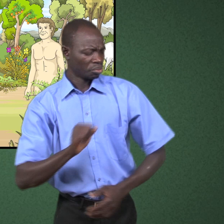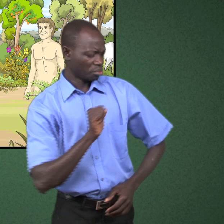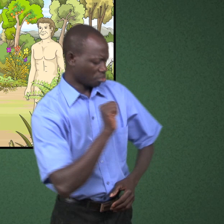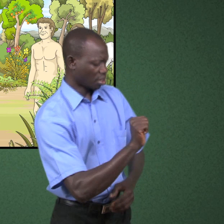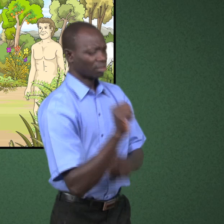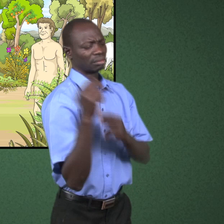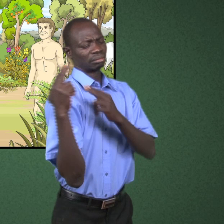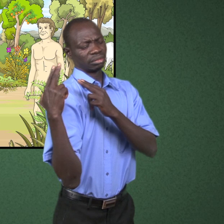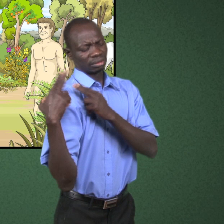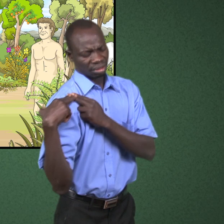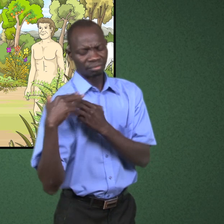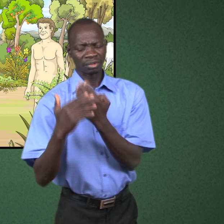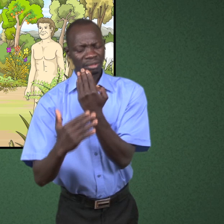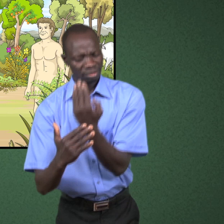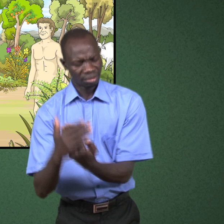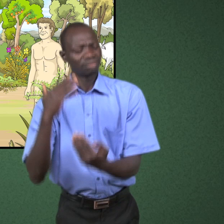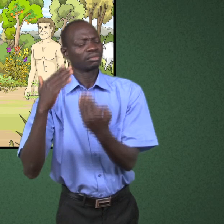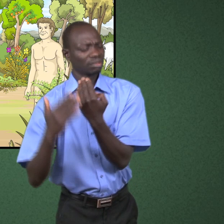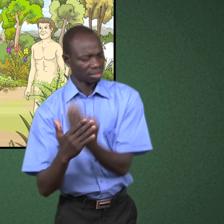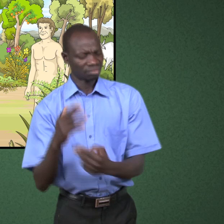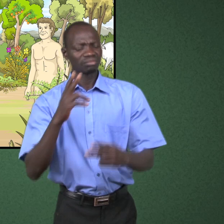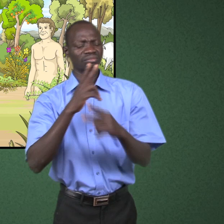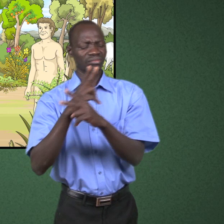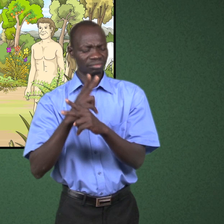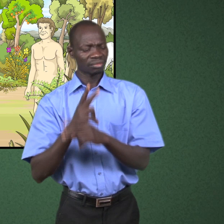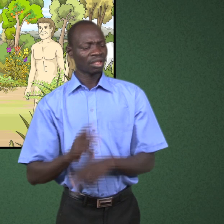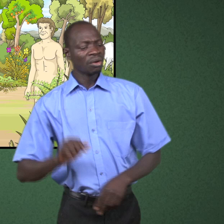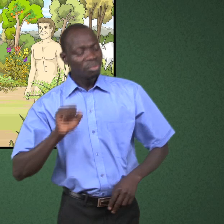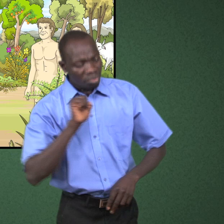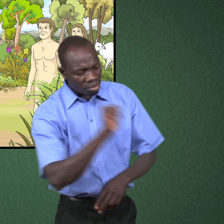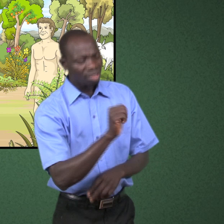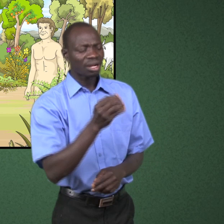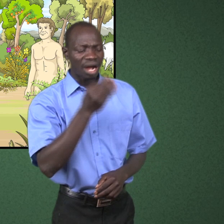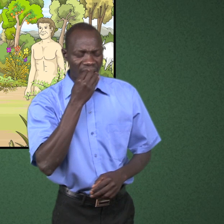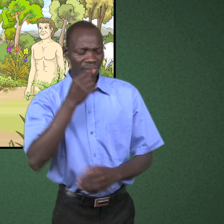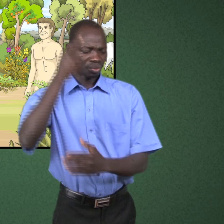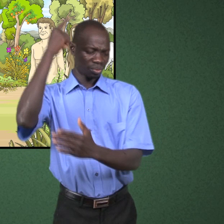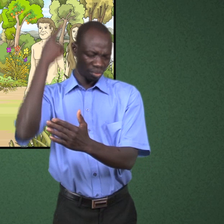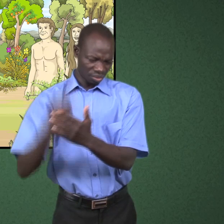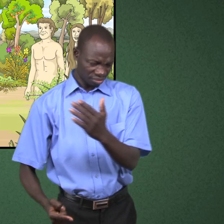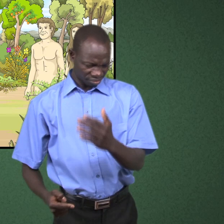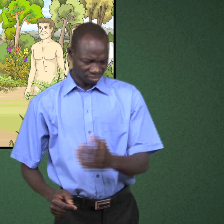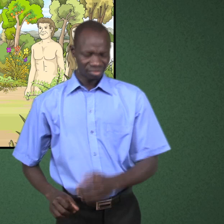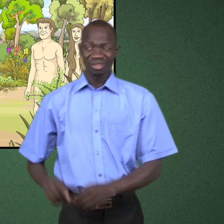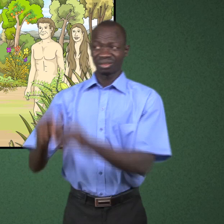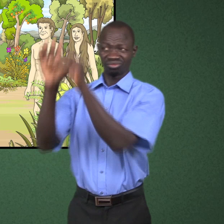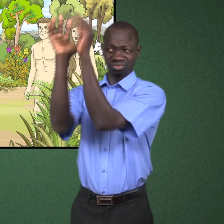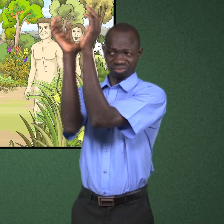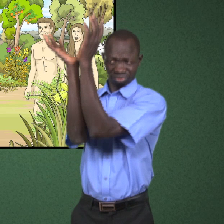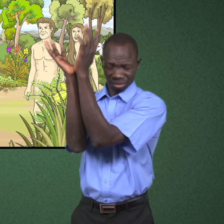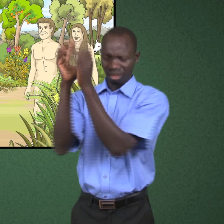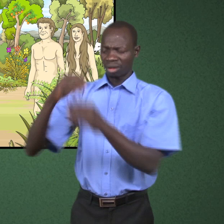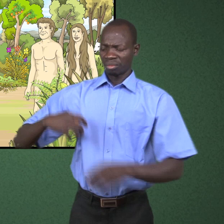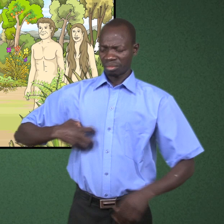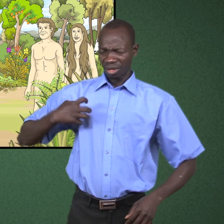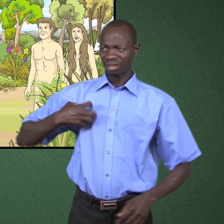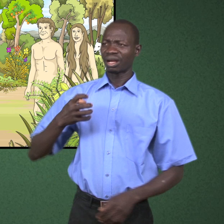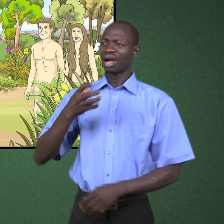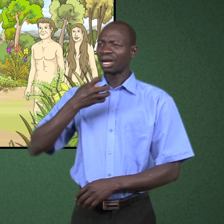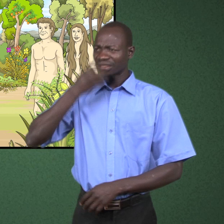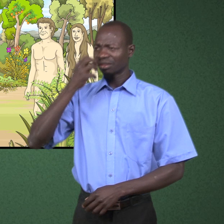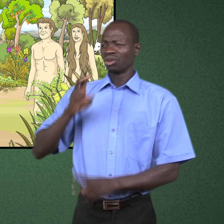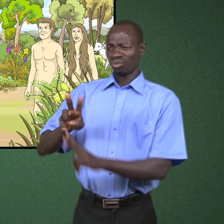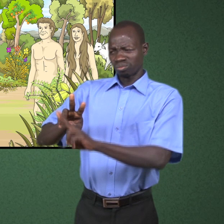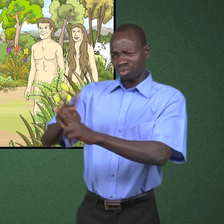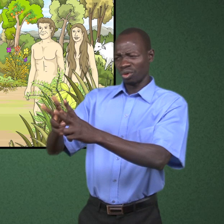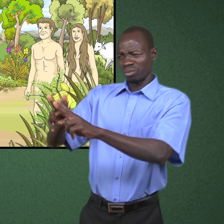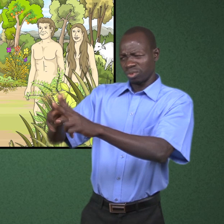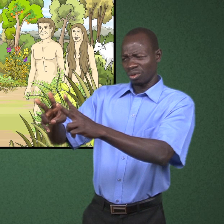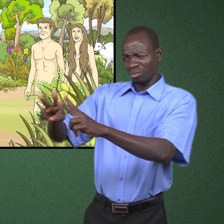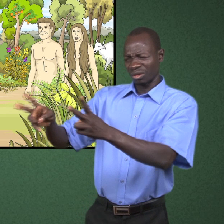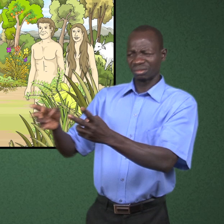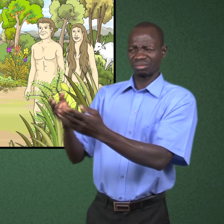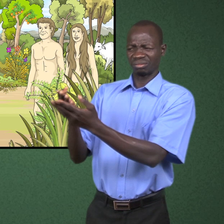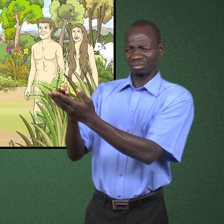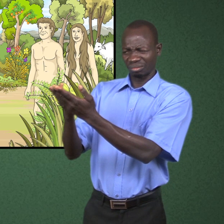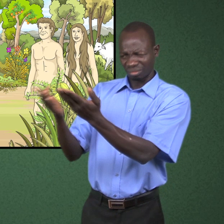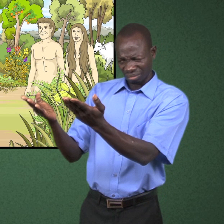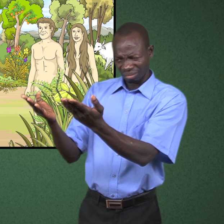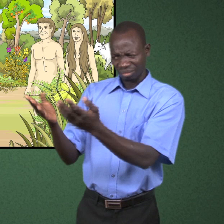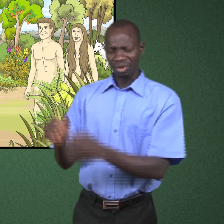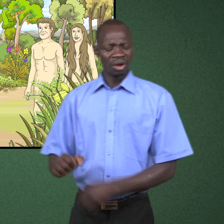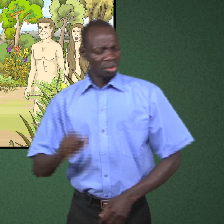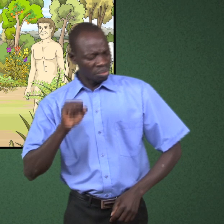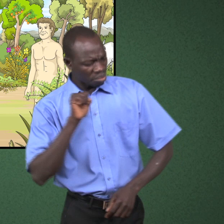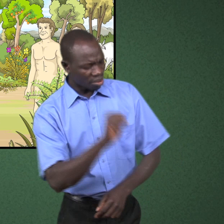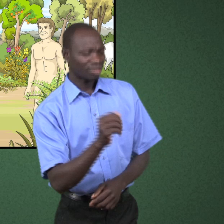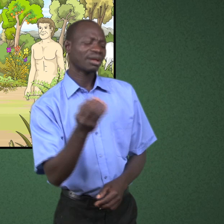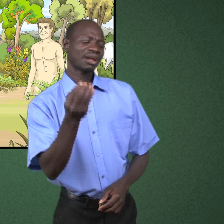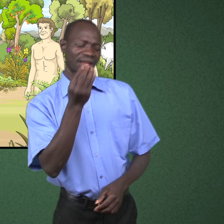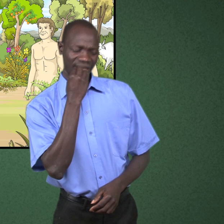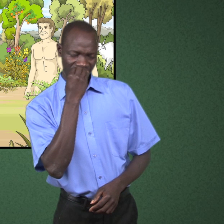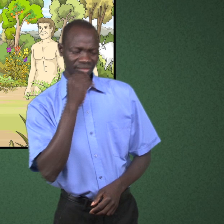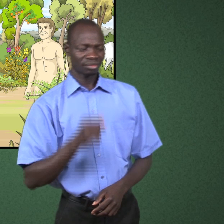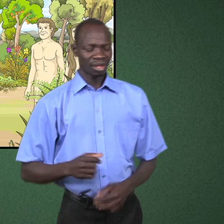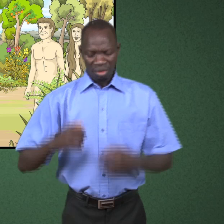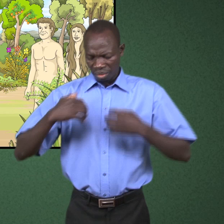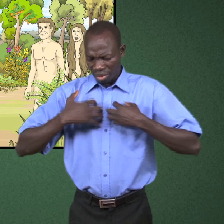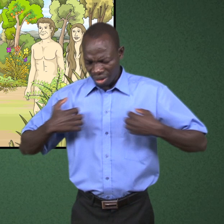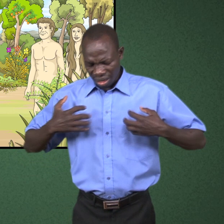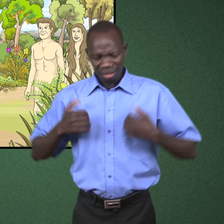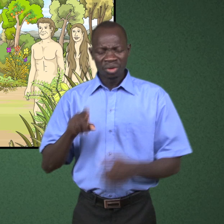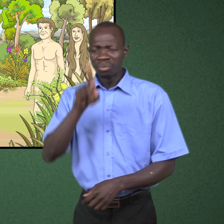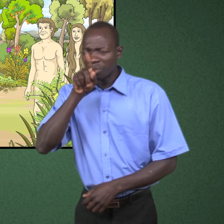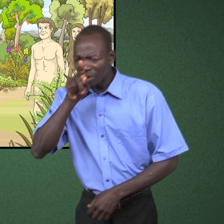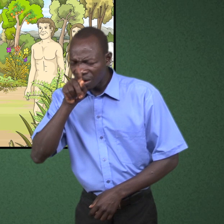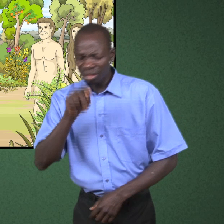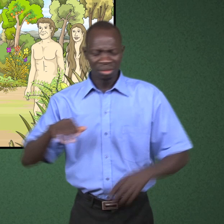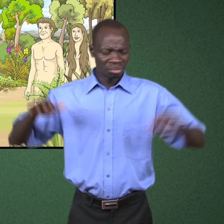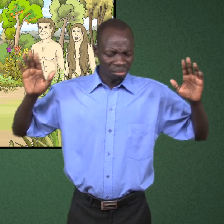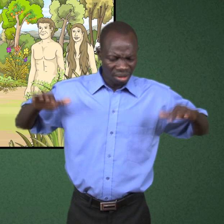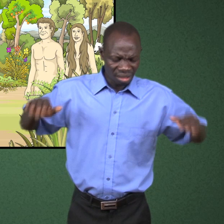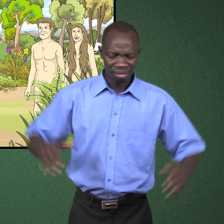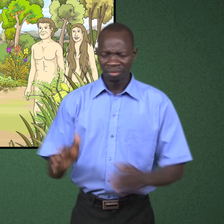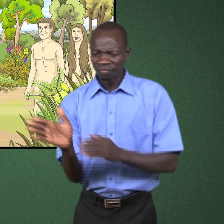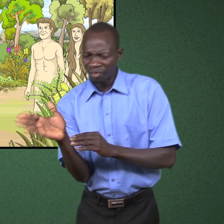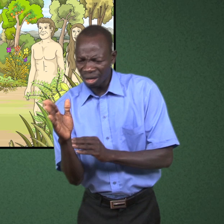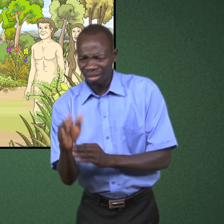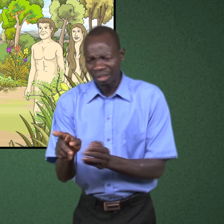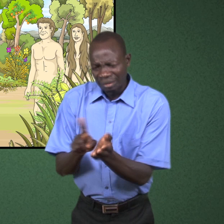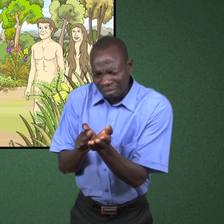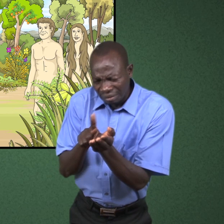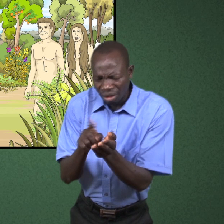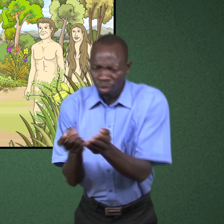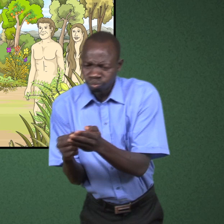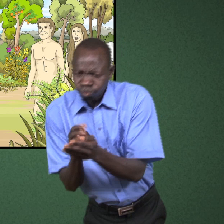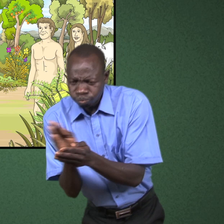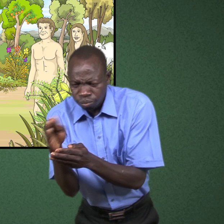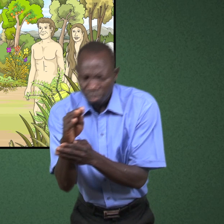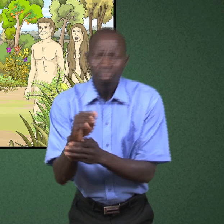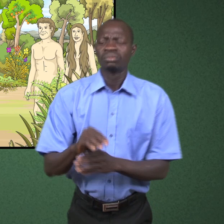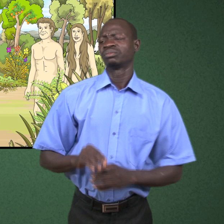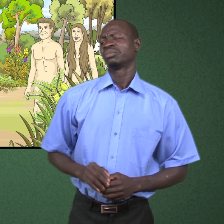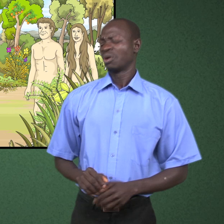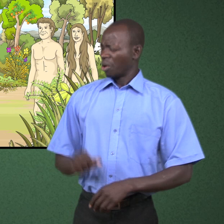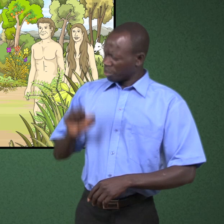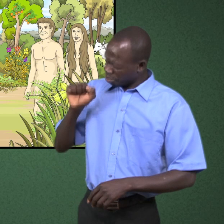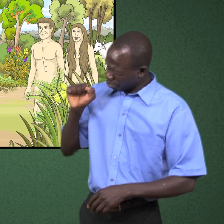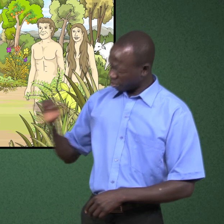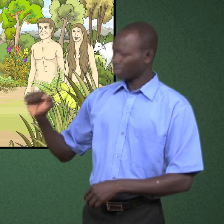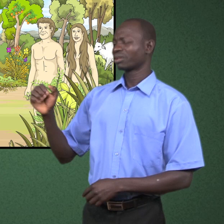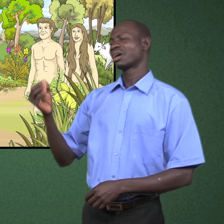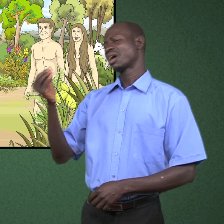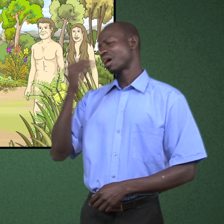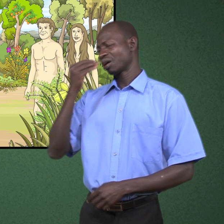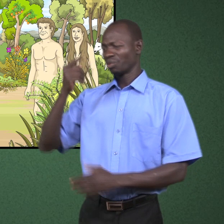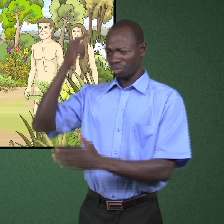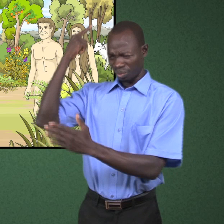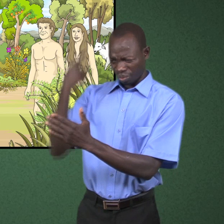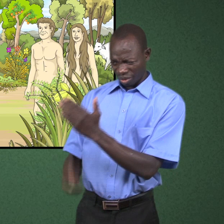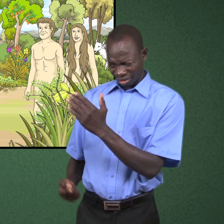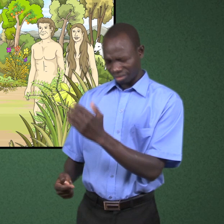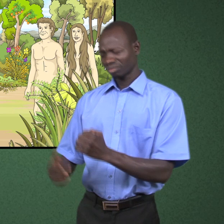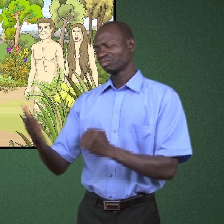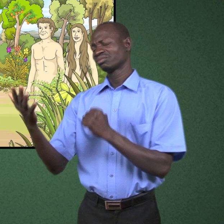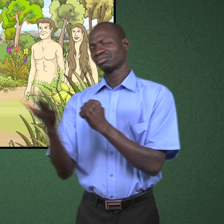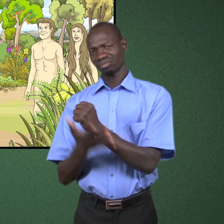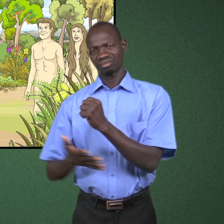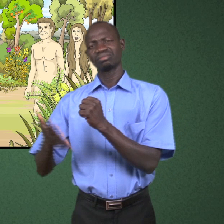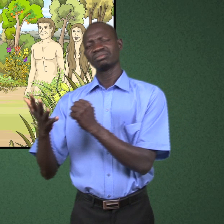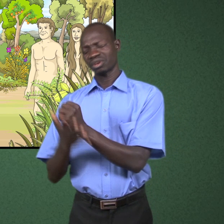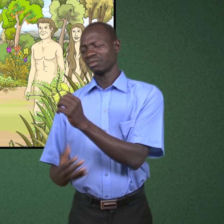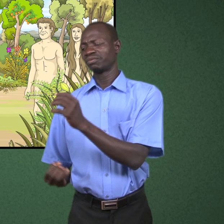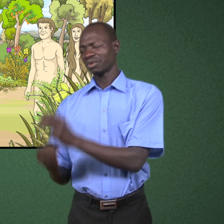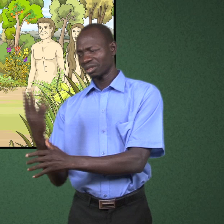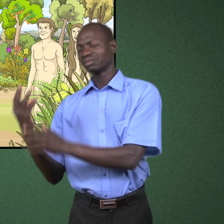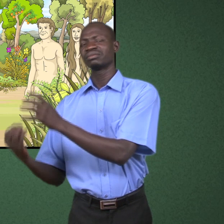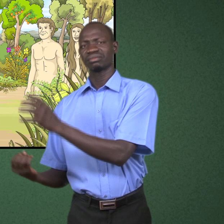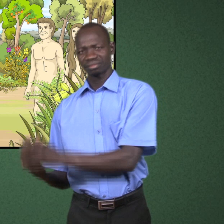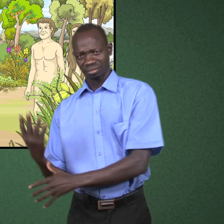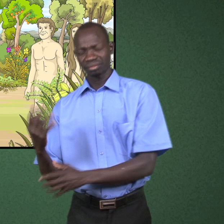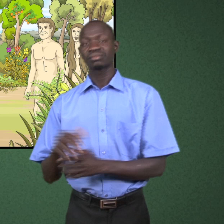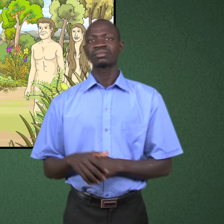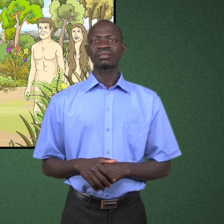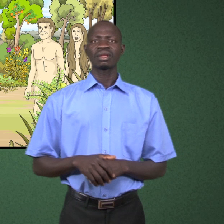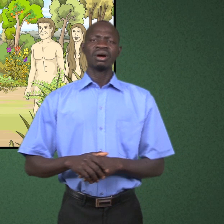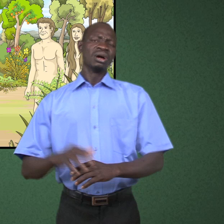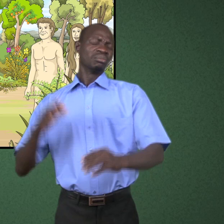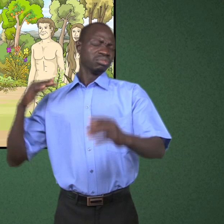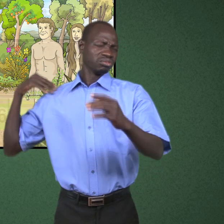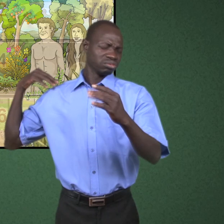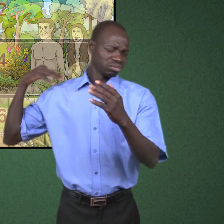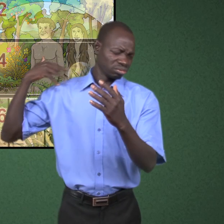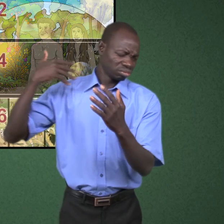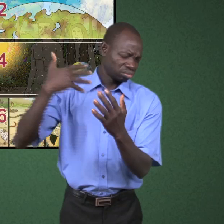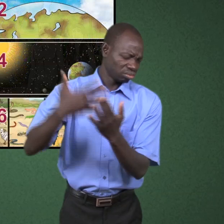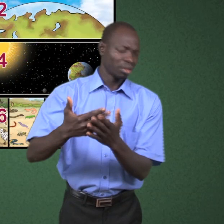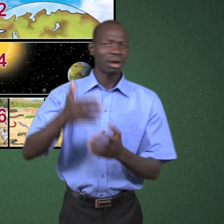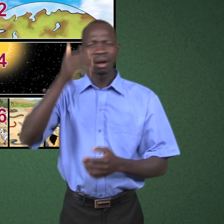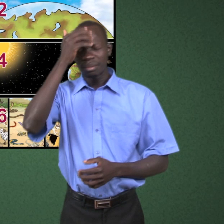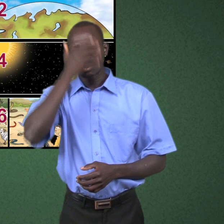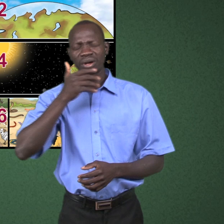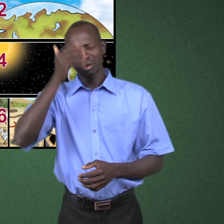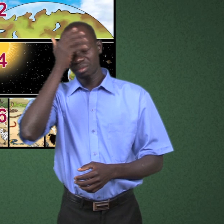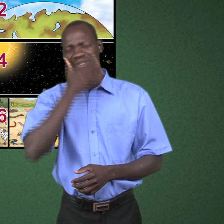Then God said, “Behold, I have given you every seed-bearing plant on the face of all the earth, and every tree whose fruit contains seed. They will be yours for food. And to every beast of the earth and every bird of the air and every creature that crawls upon the earth—everything that has the breath of life in it—I have given every green plant for food.” And it was so.